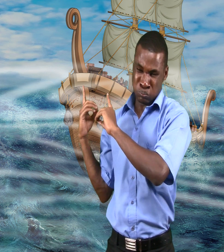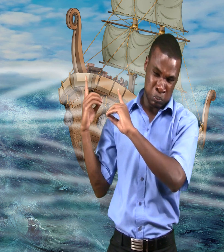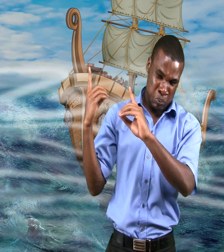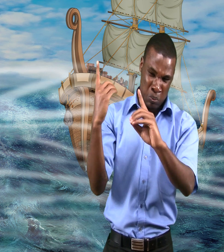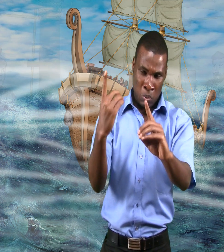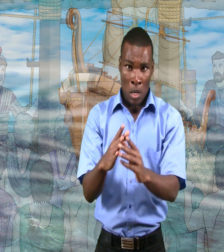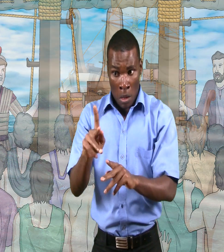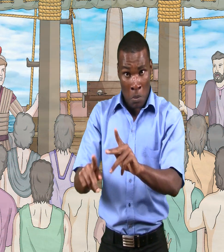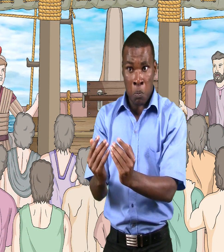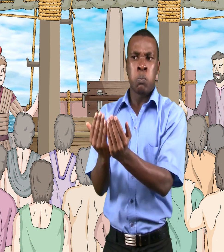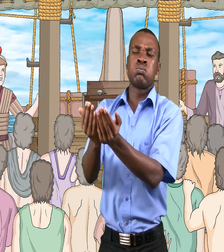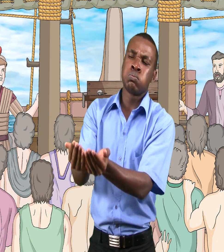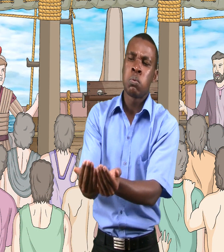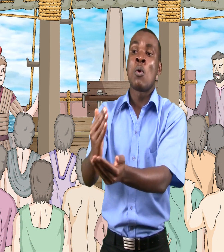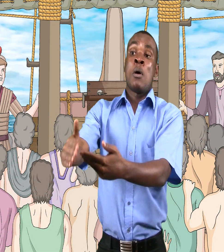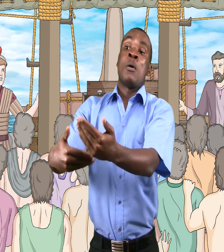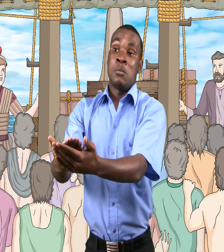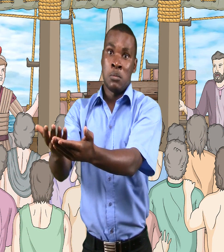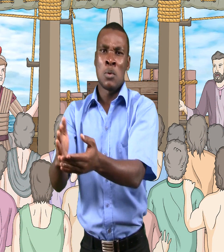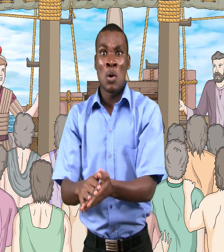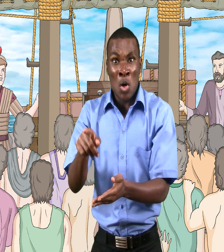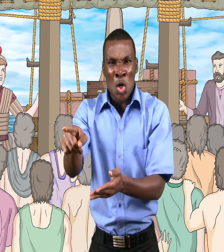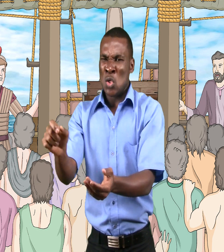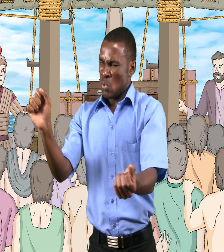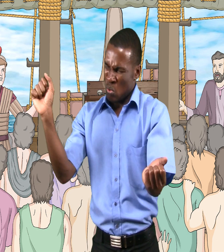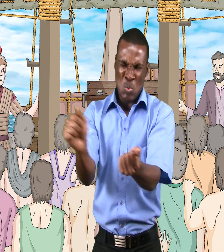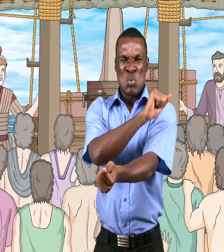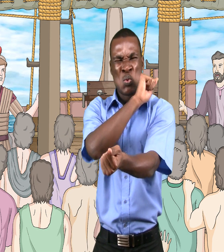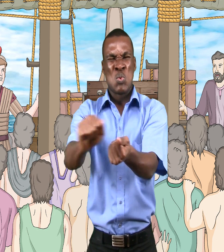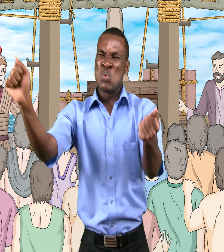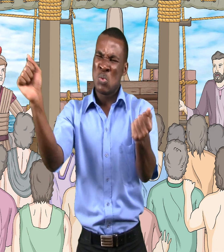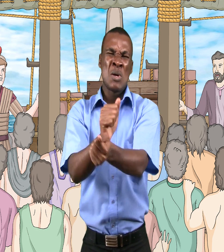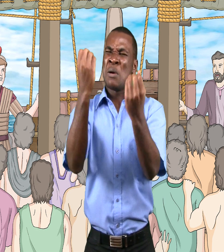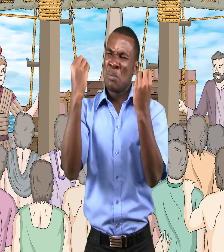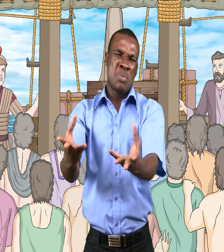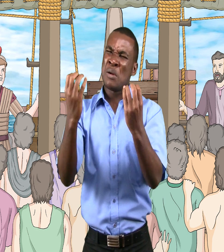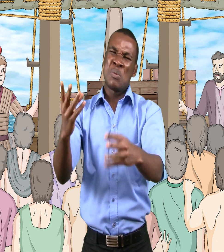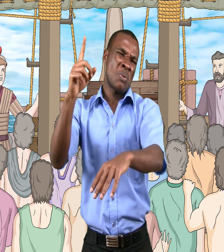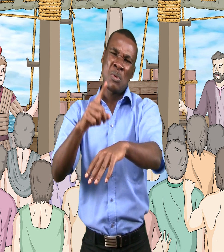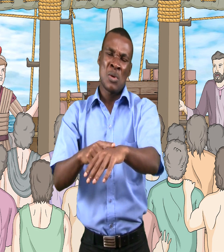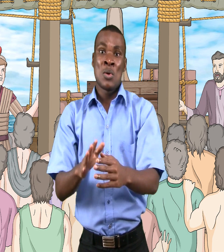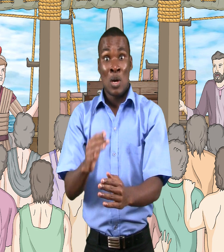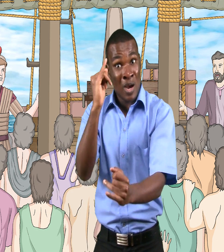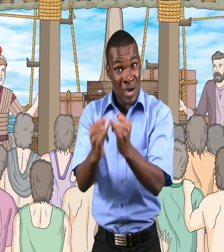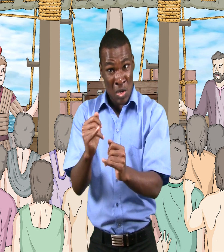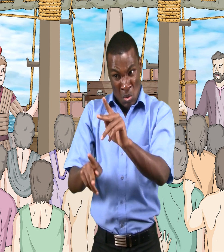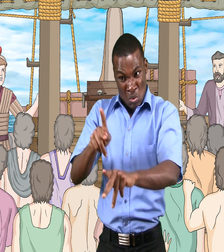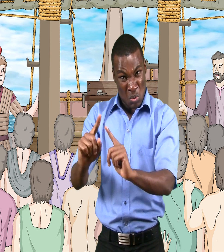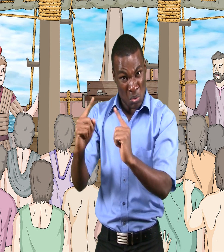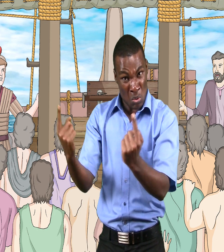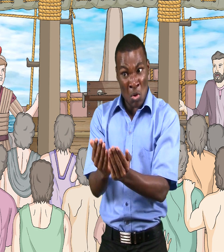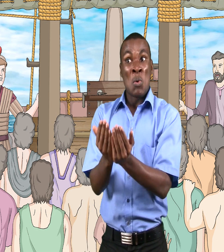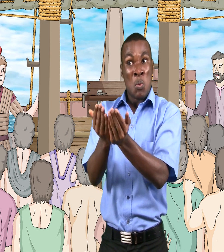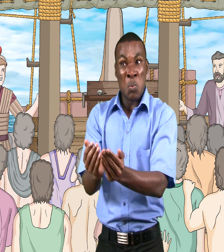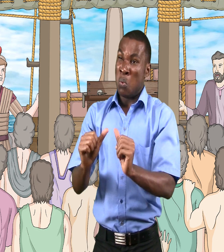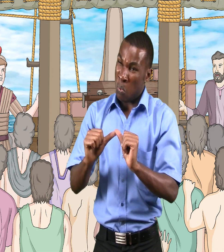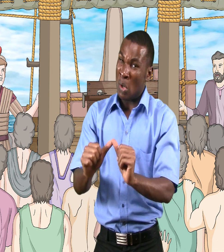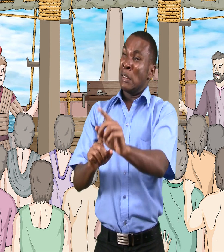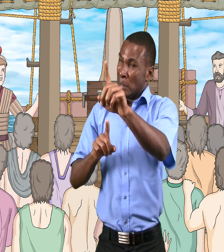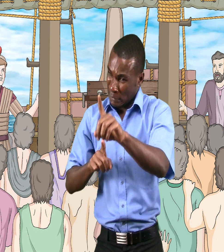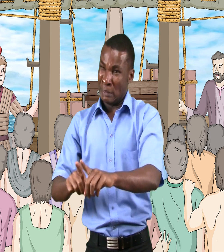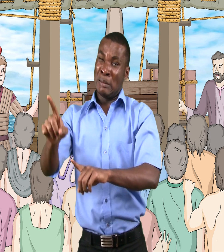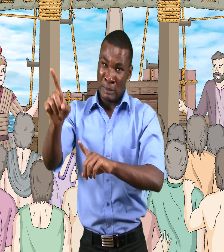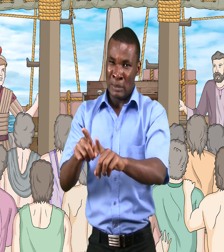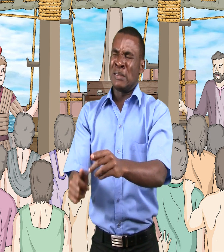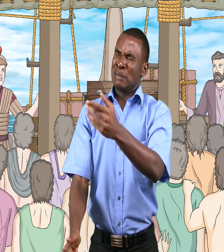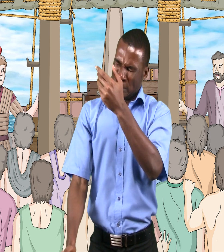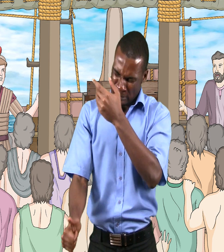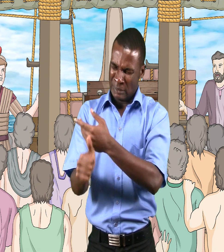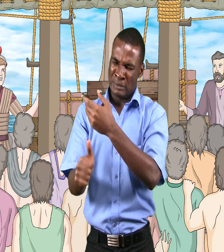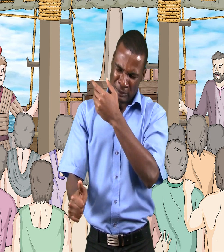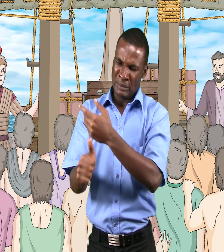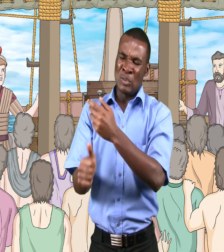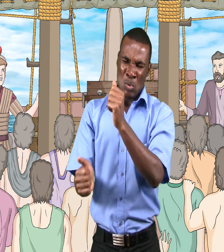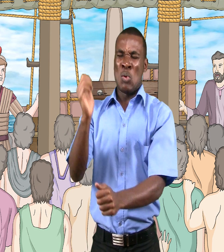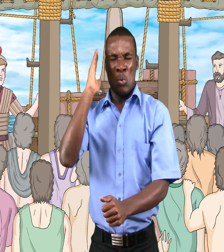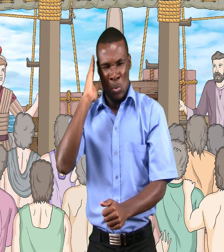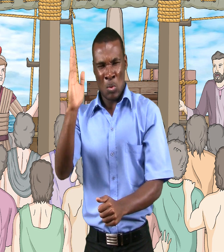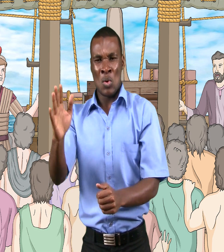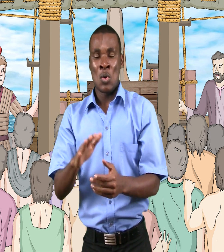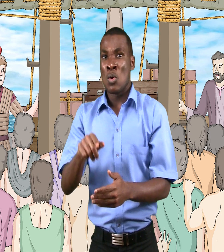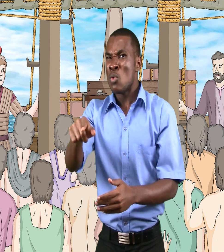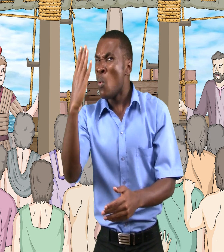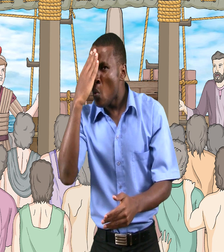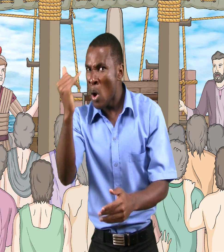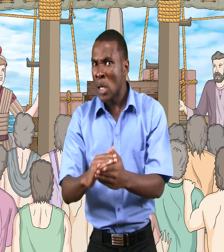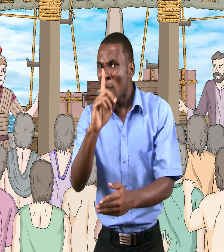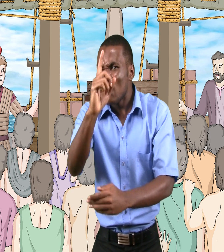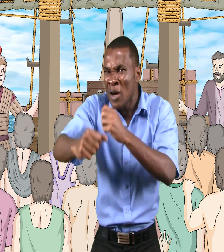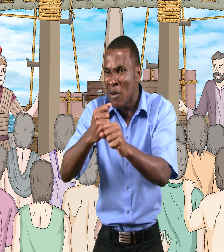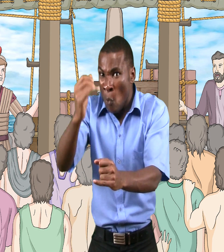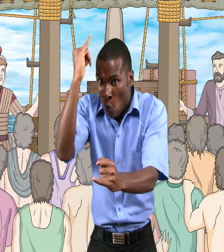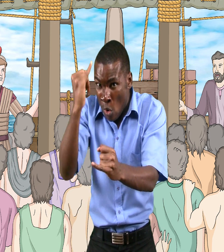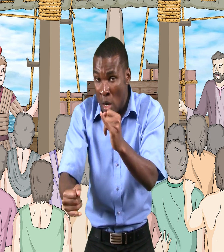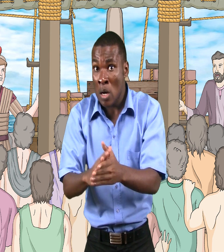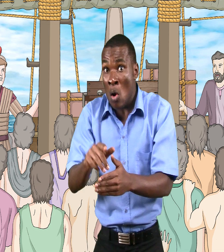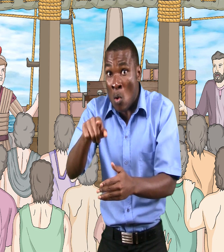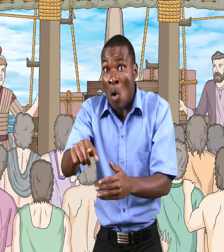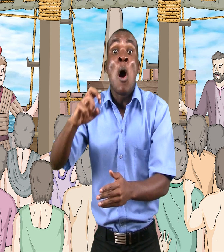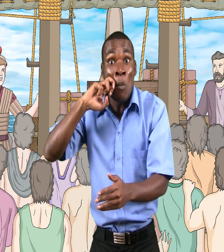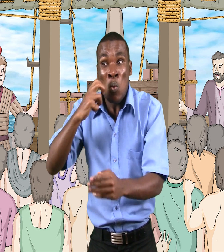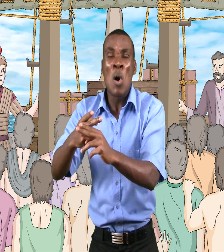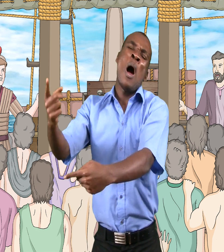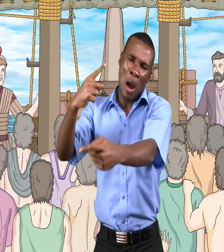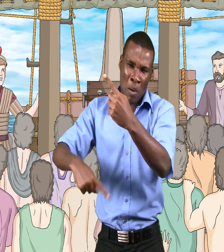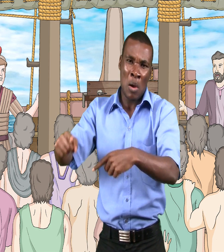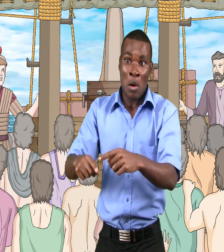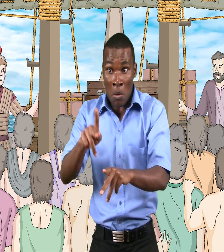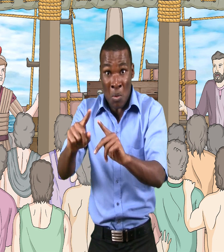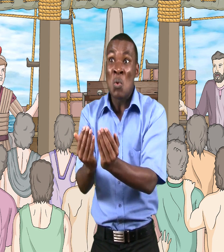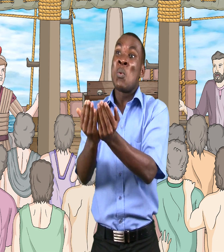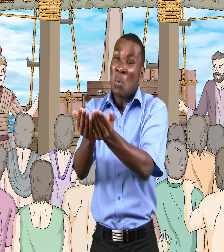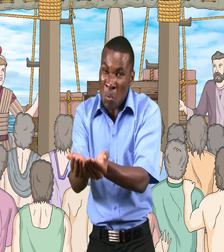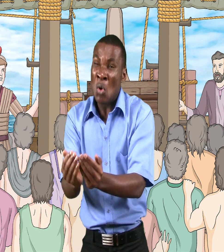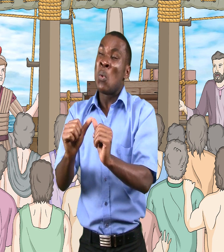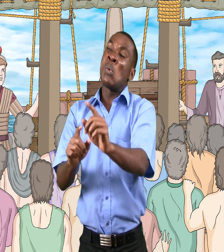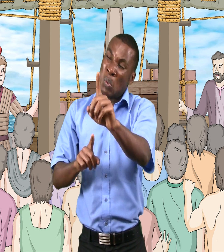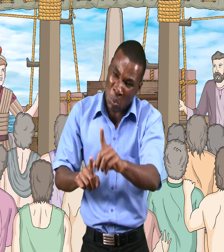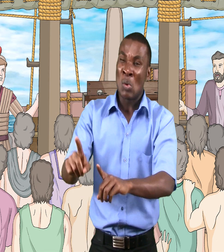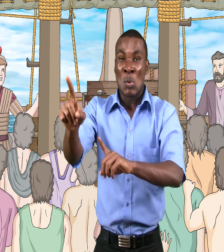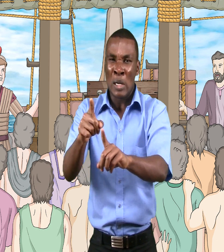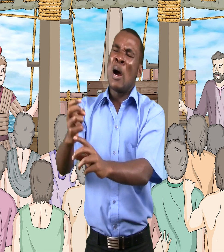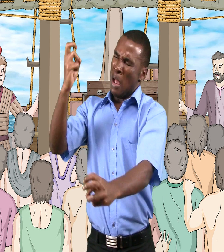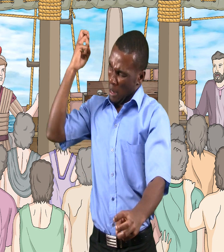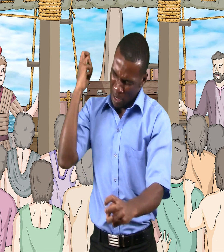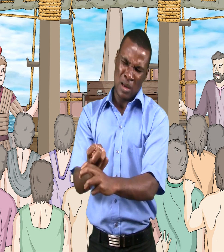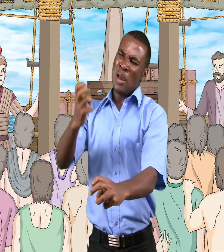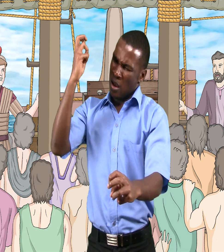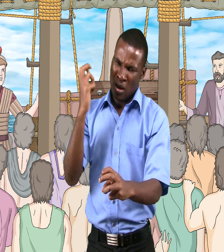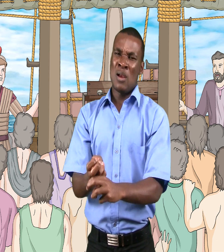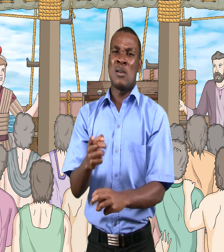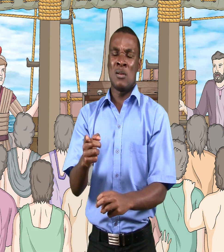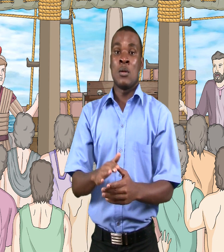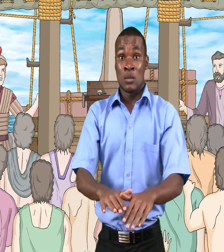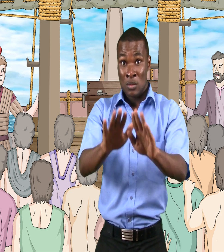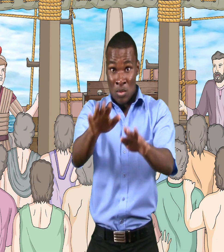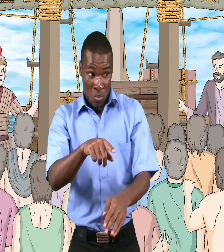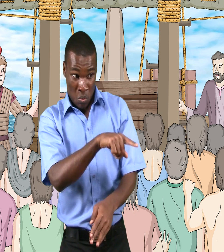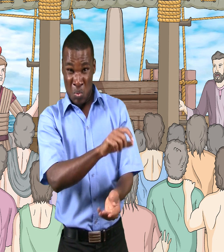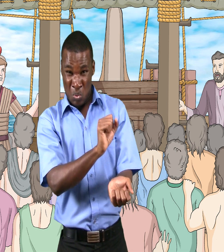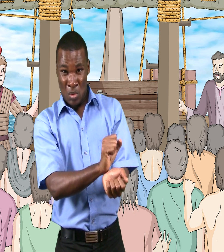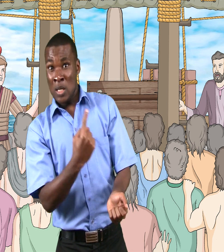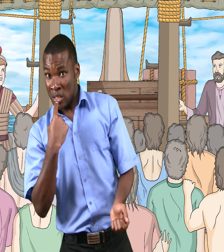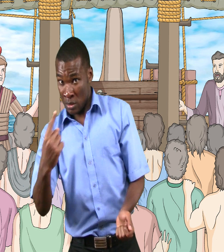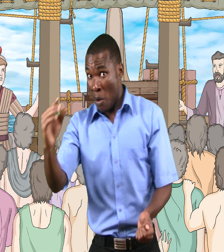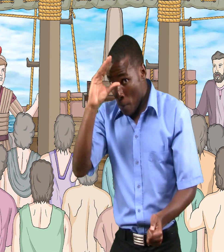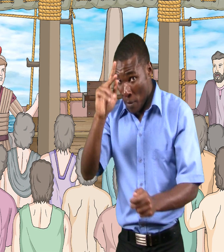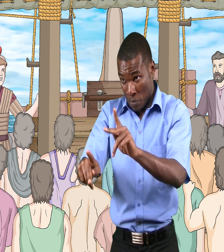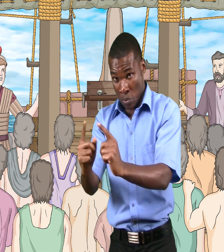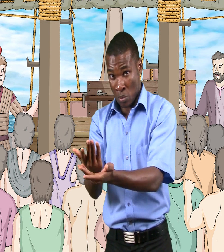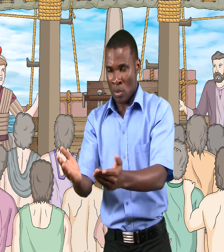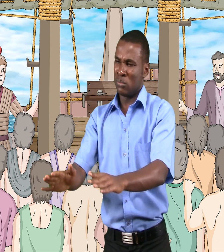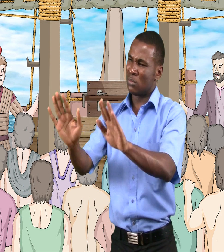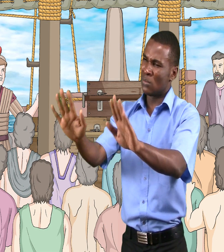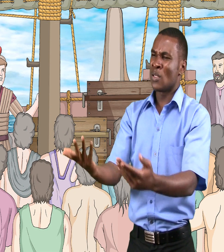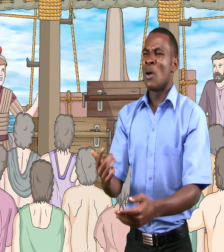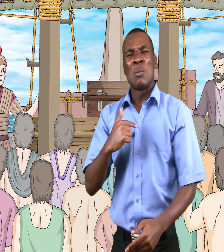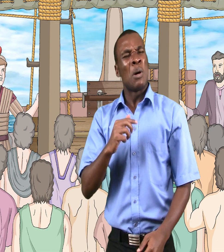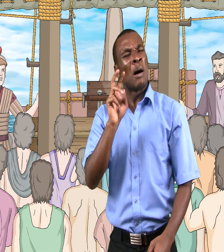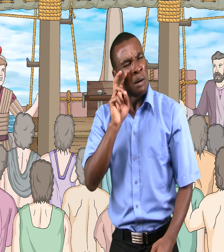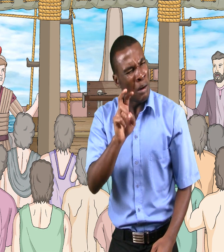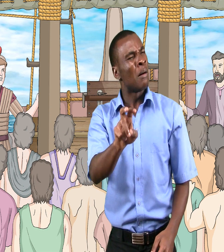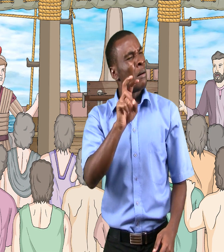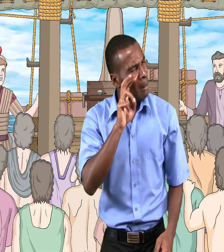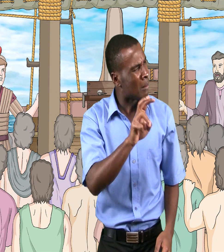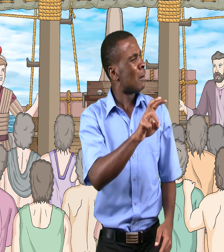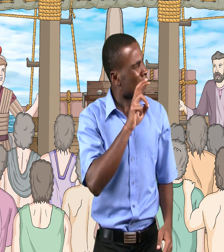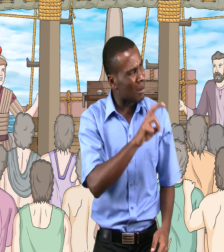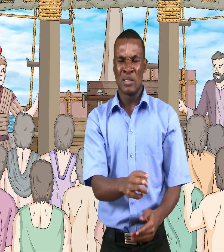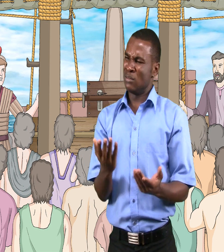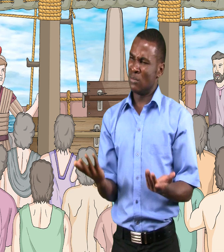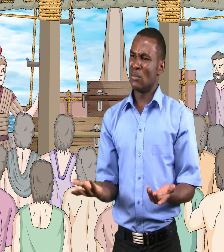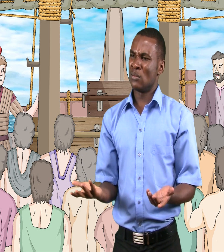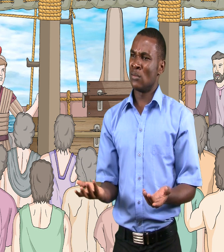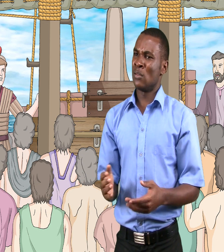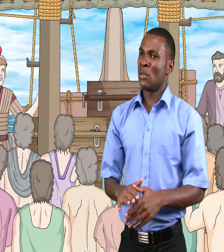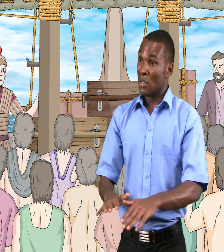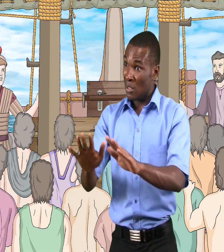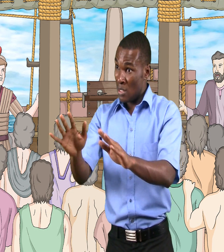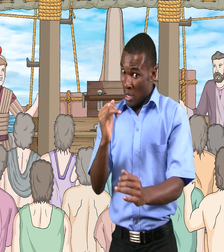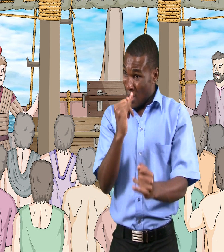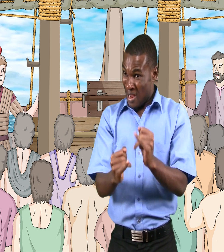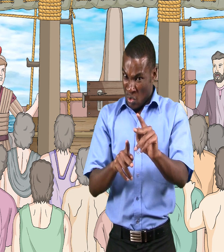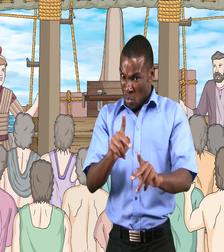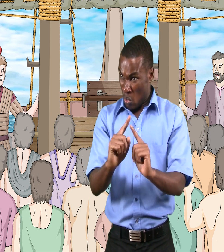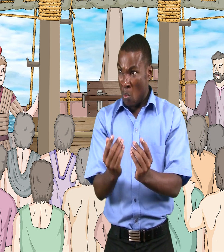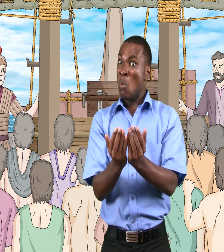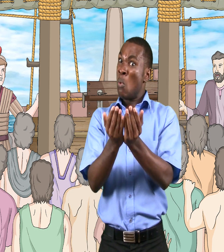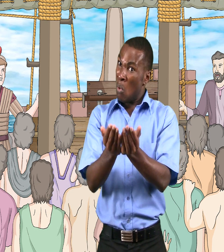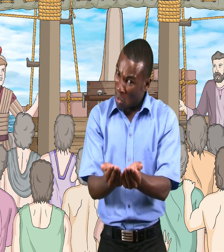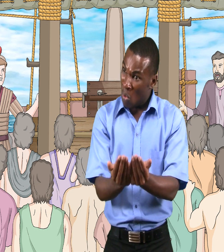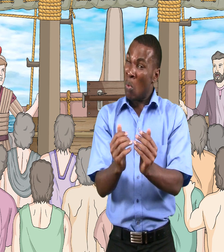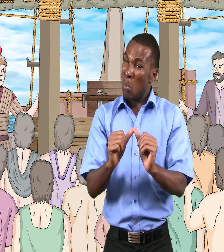So Paul advised them, “Men, I can see that our voyage will be filled with disaster and great loss, not only to ship and cargo, but to our own lives as well.”